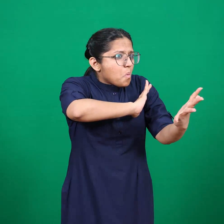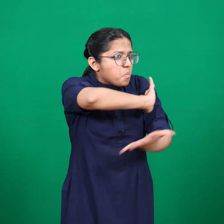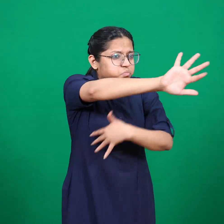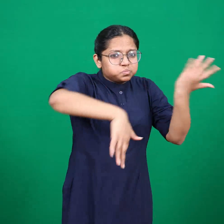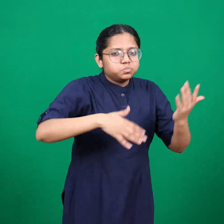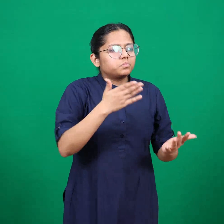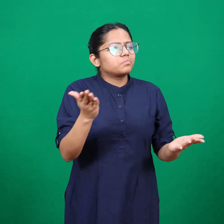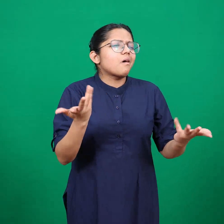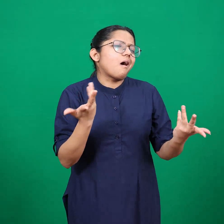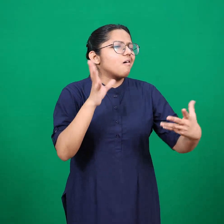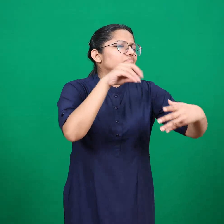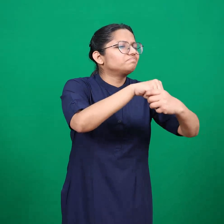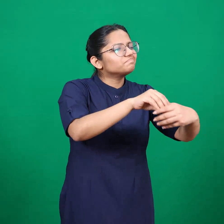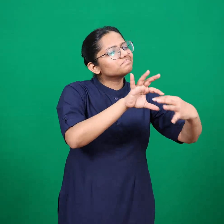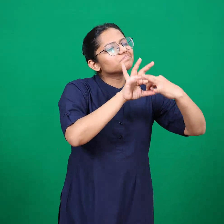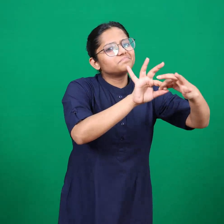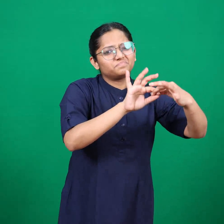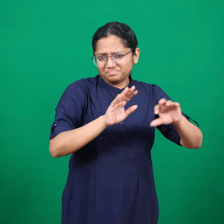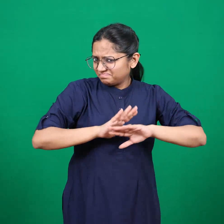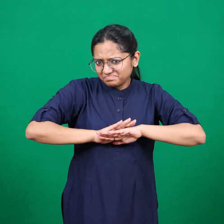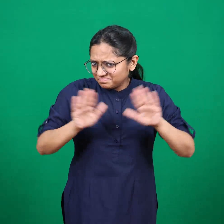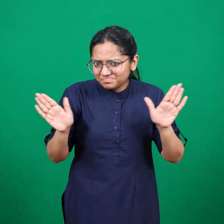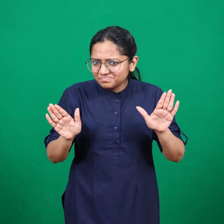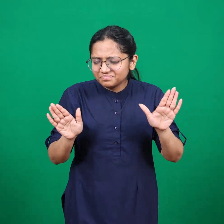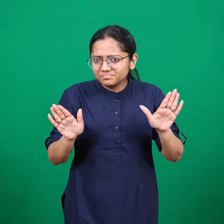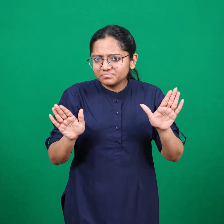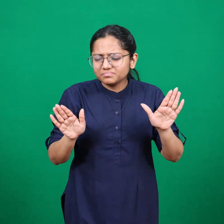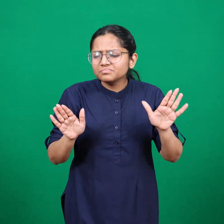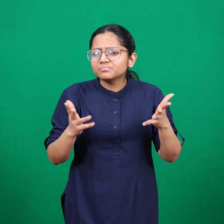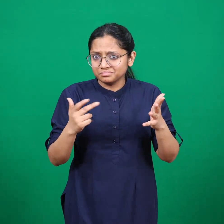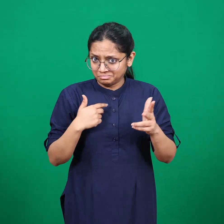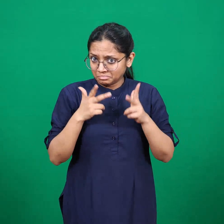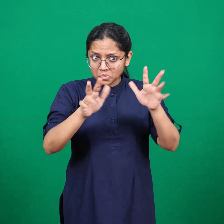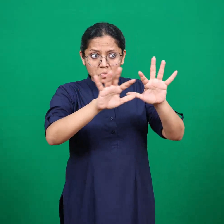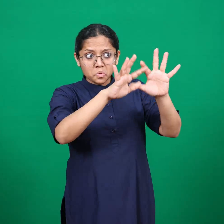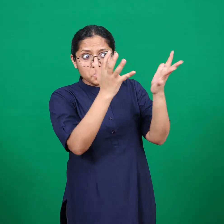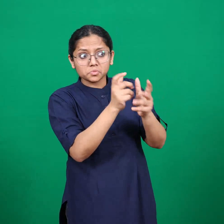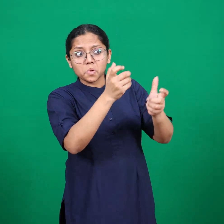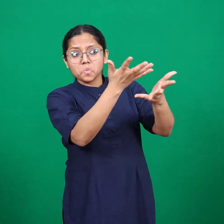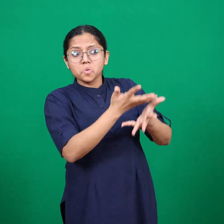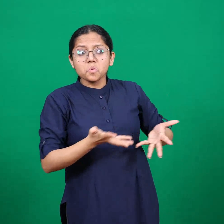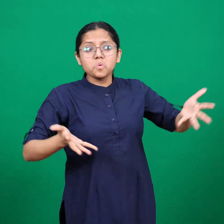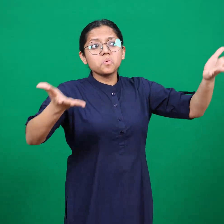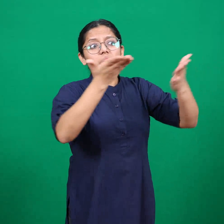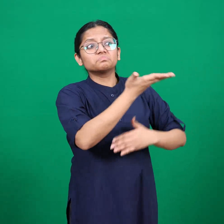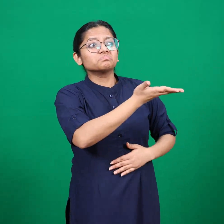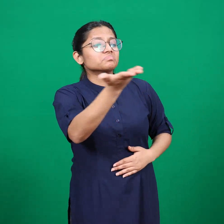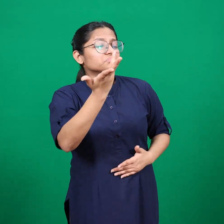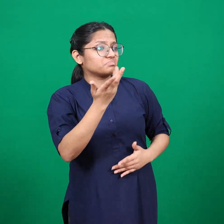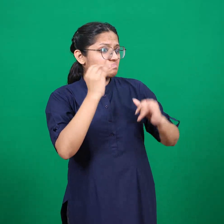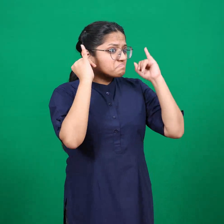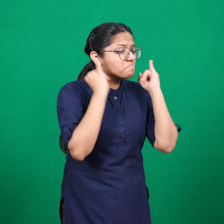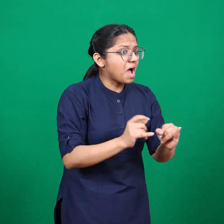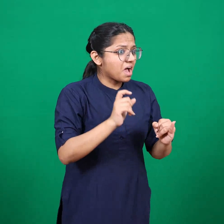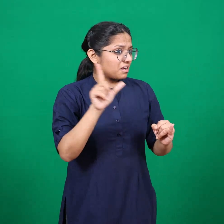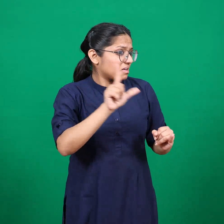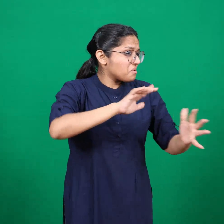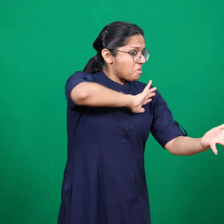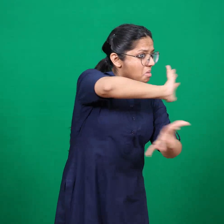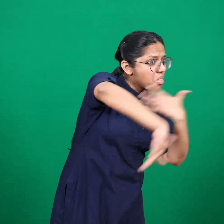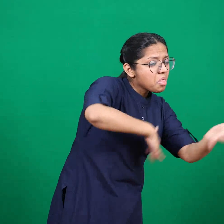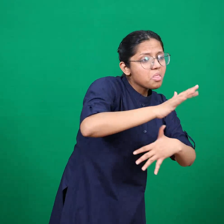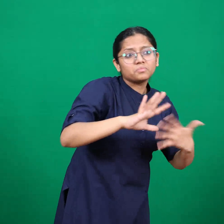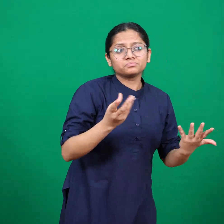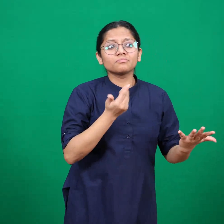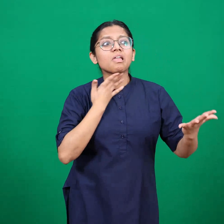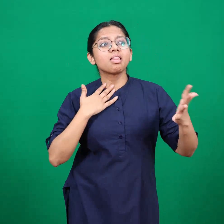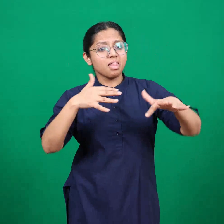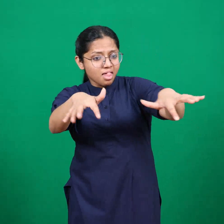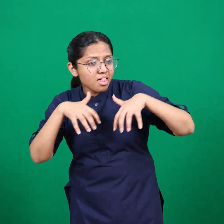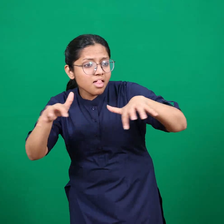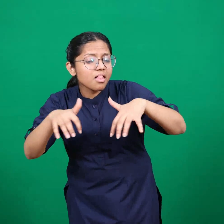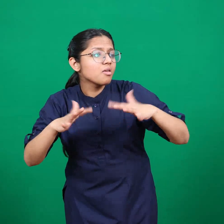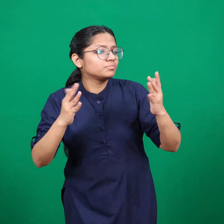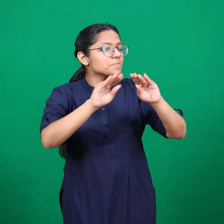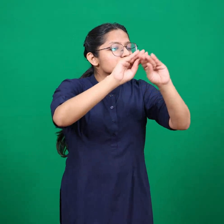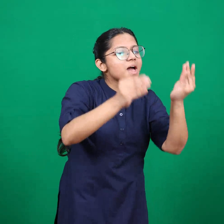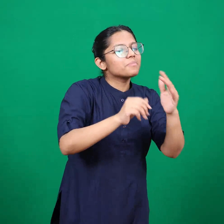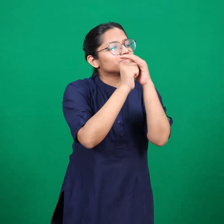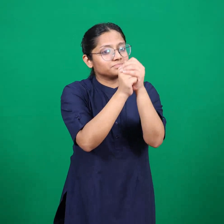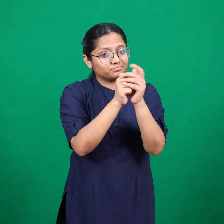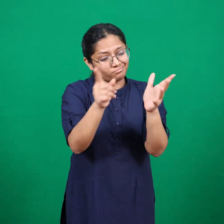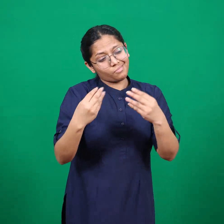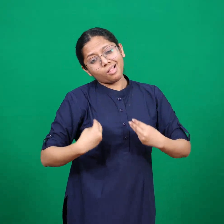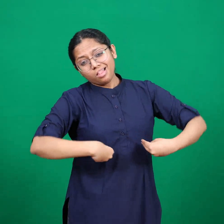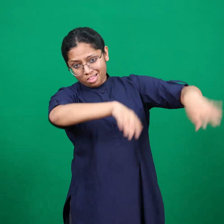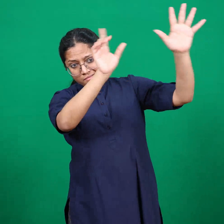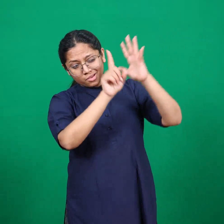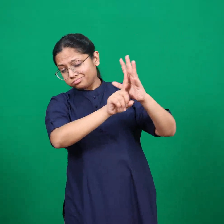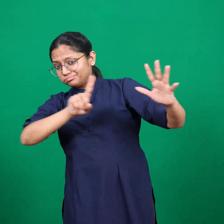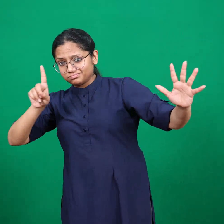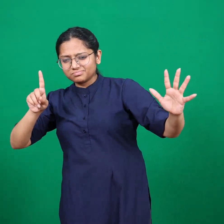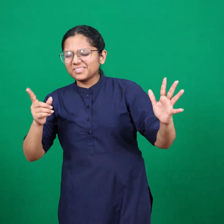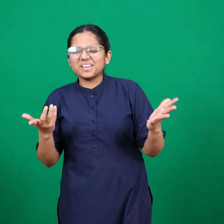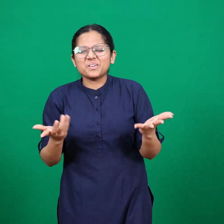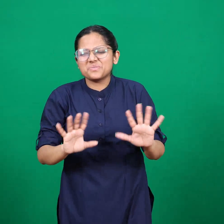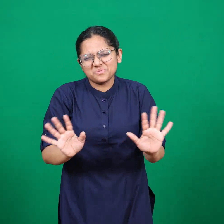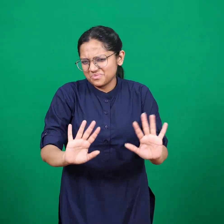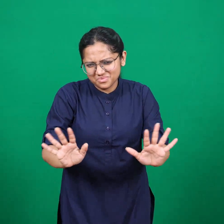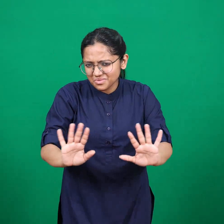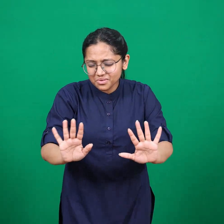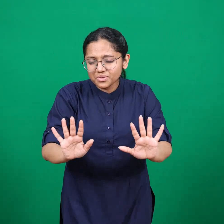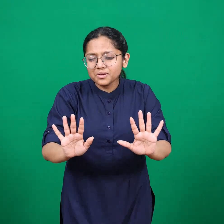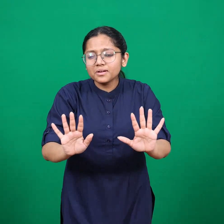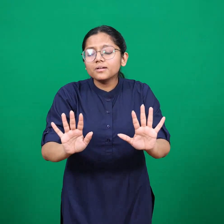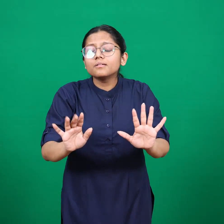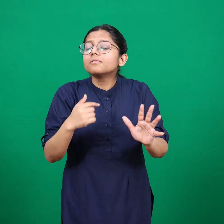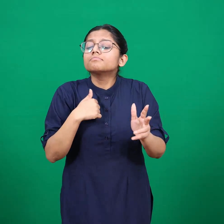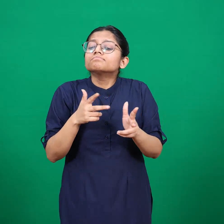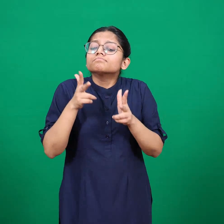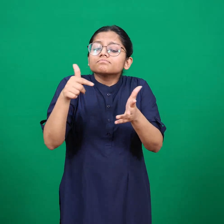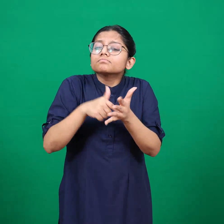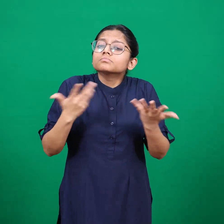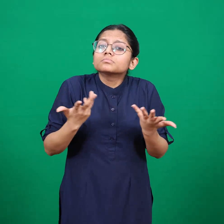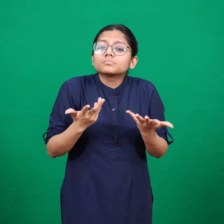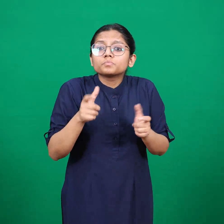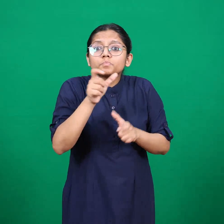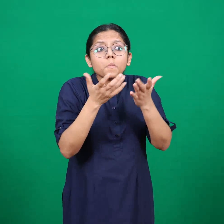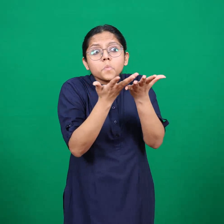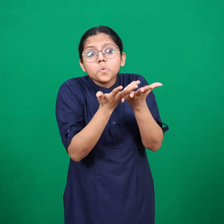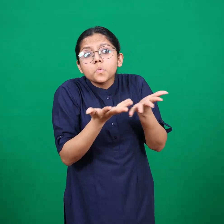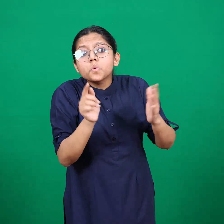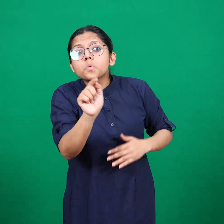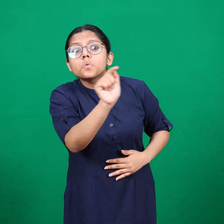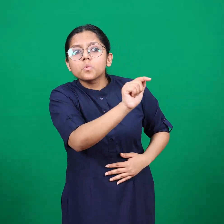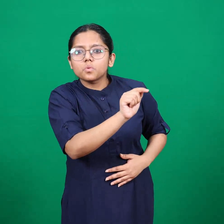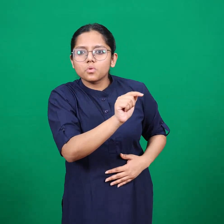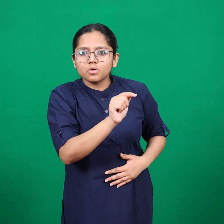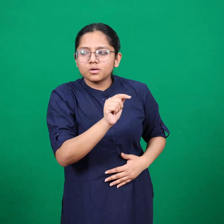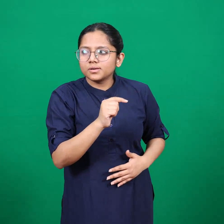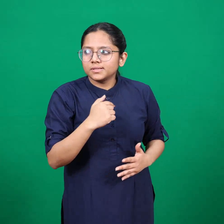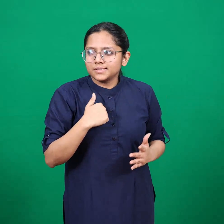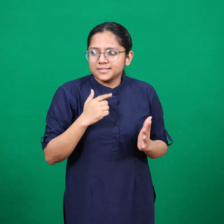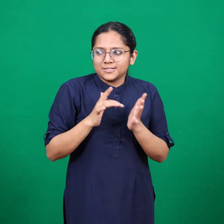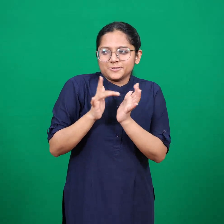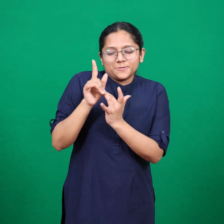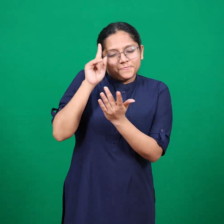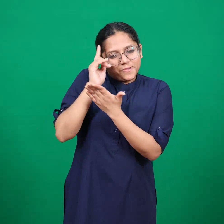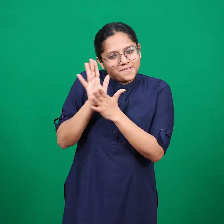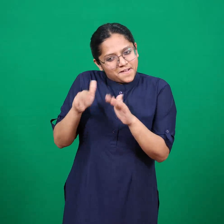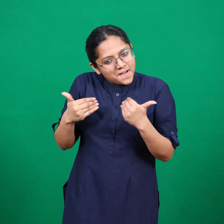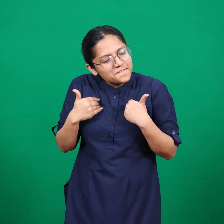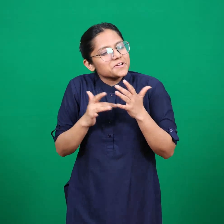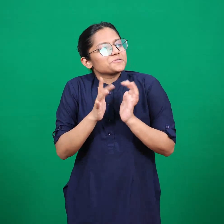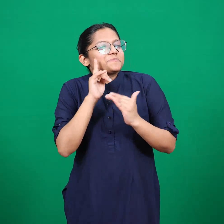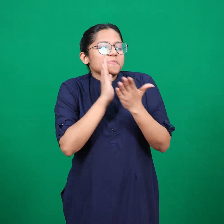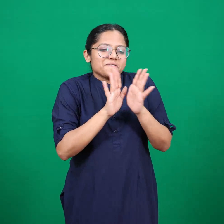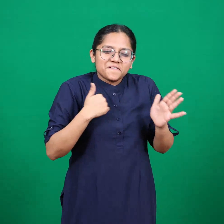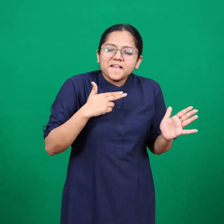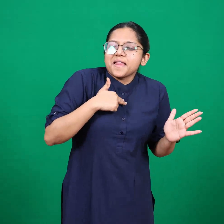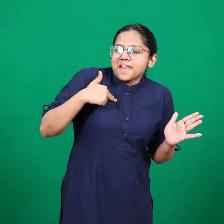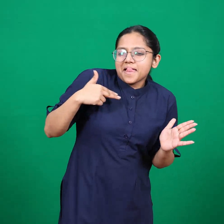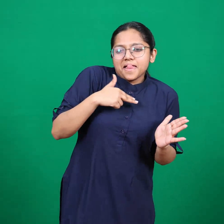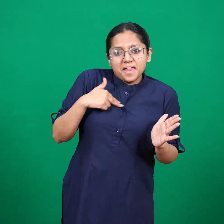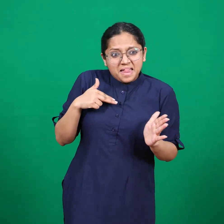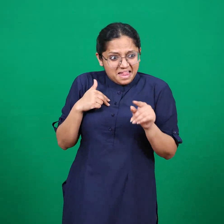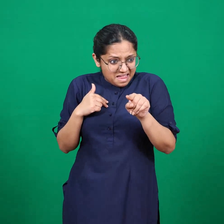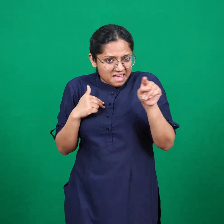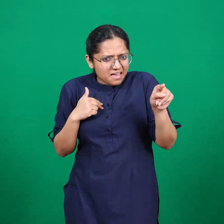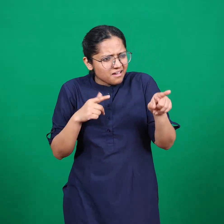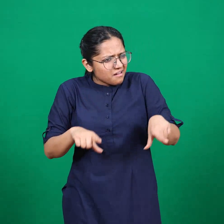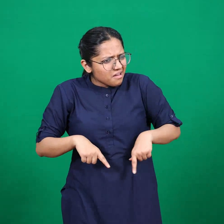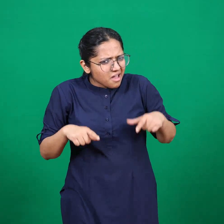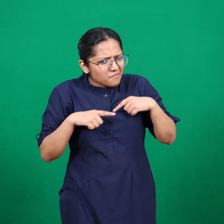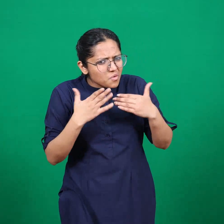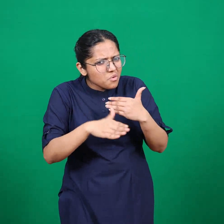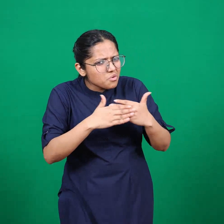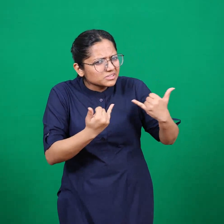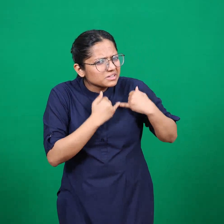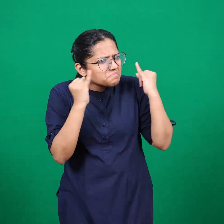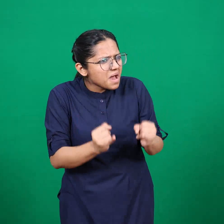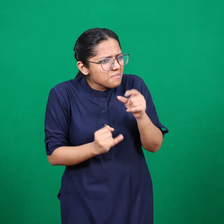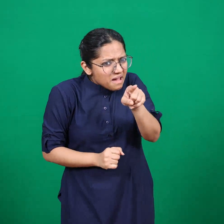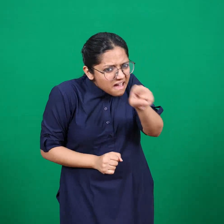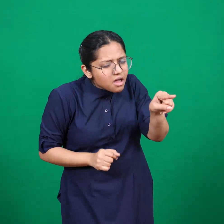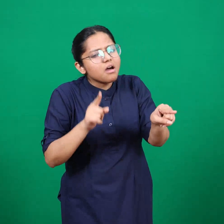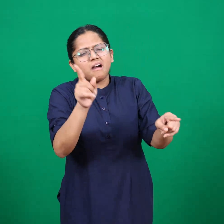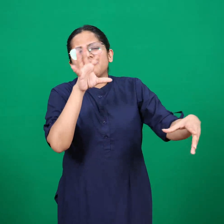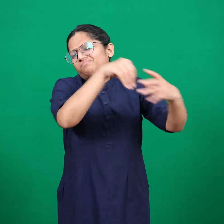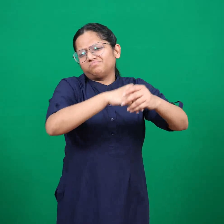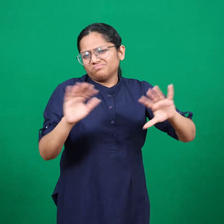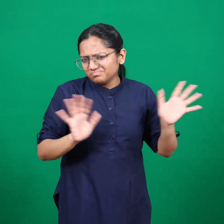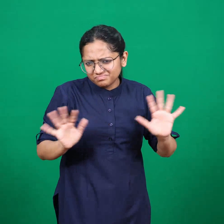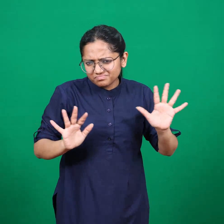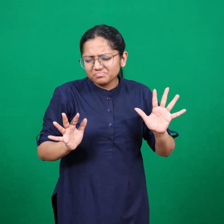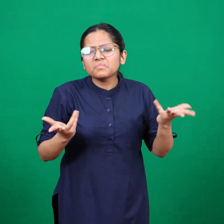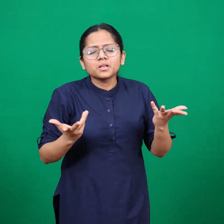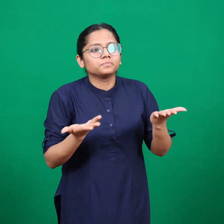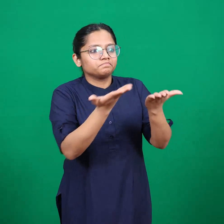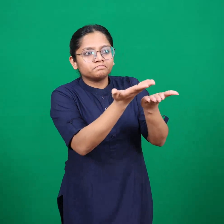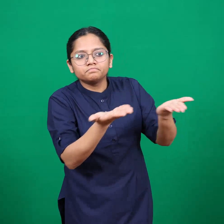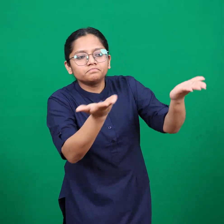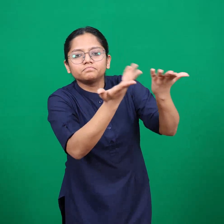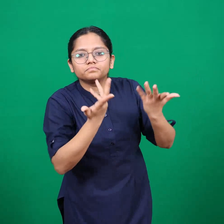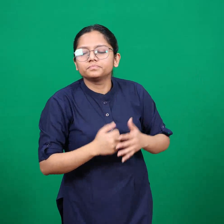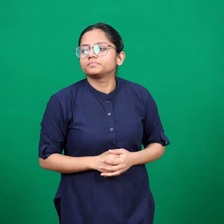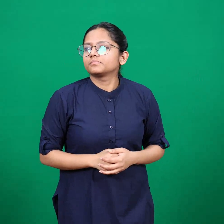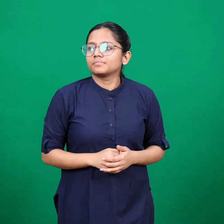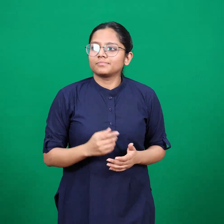I was not including the sexually immoral of this world, or the greedy and swindlers, or idolaters. In that case you would have to leave this world.